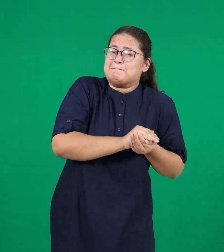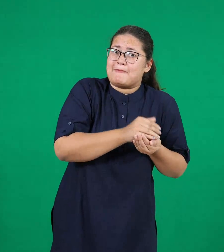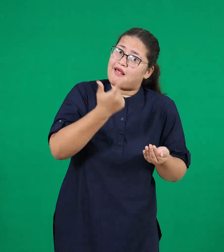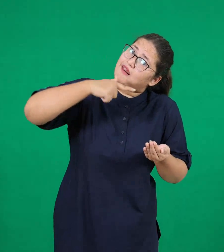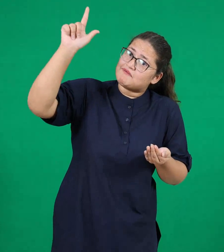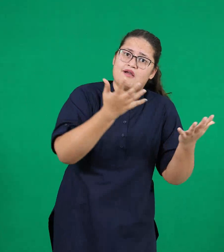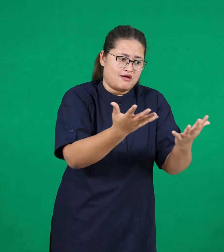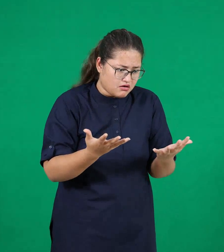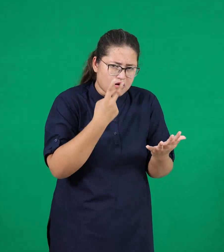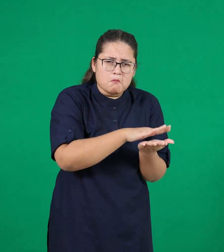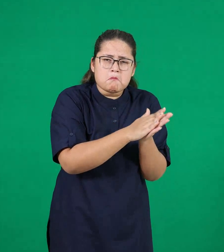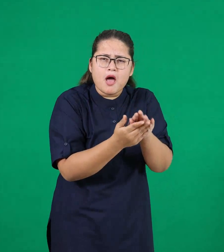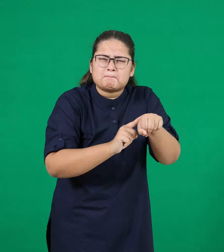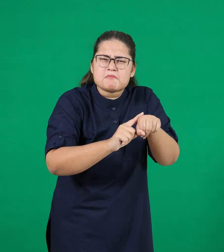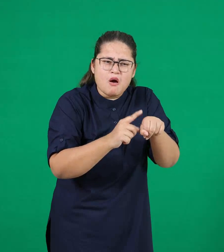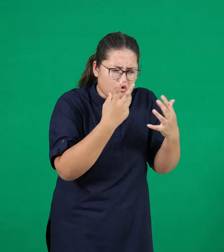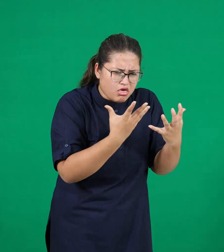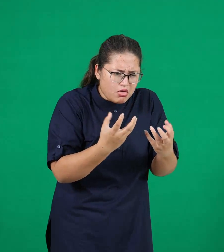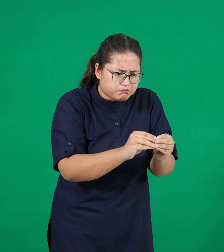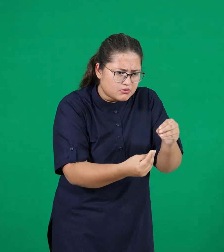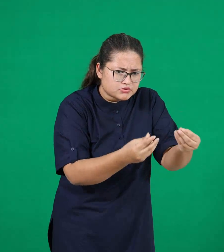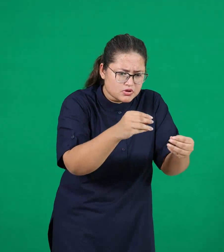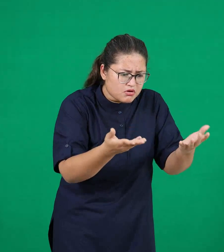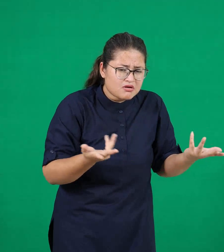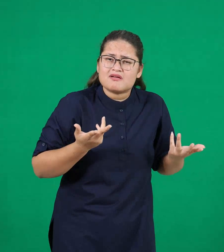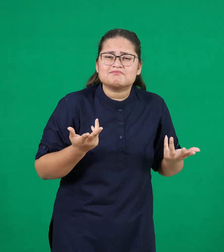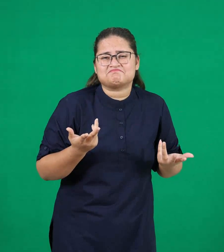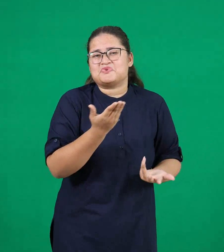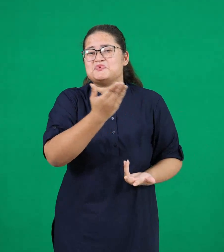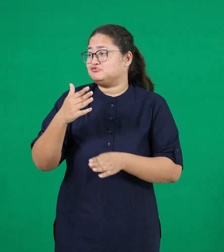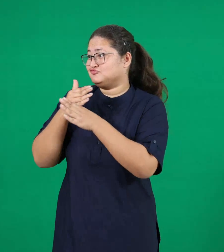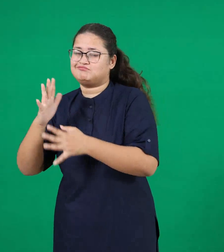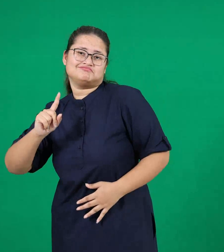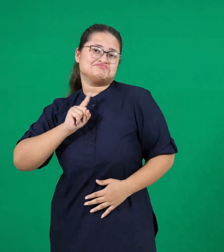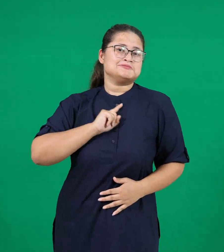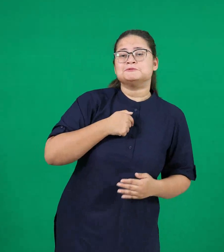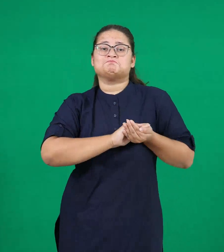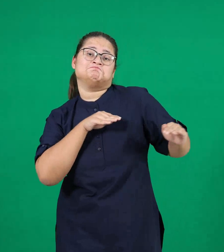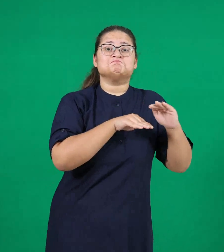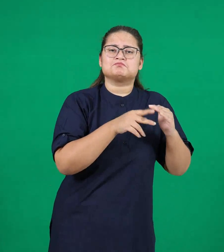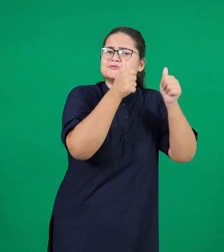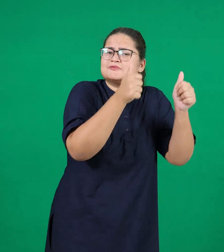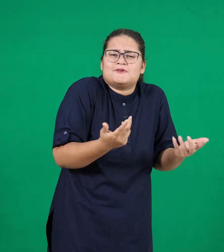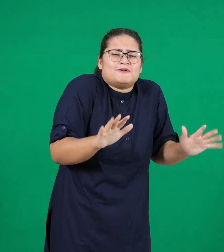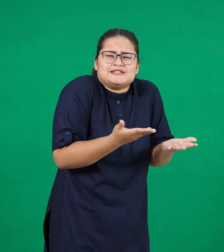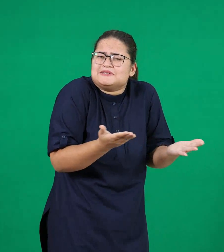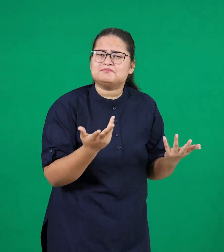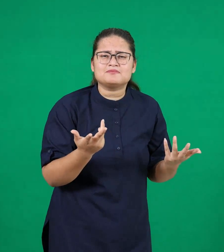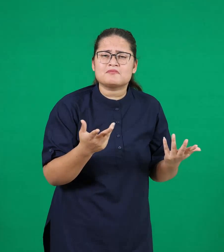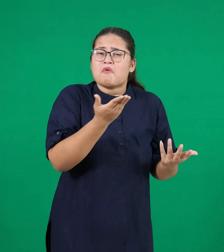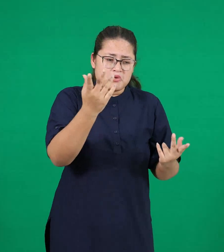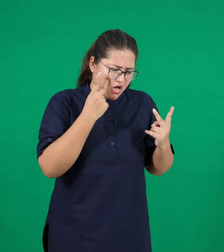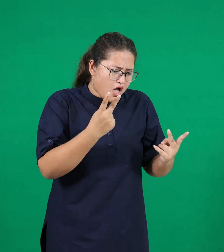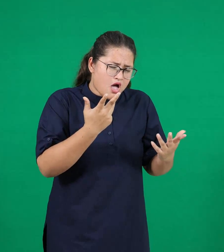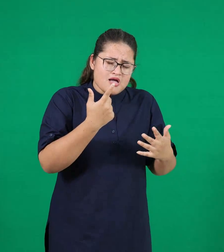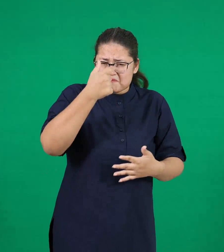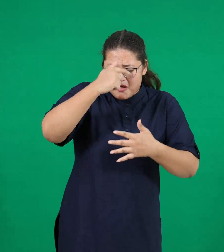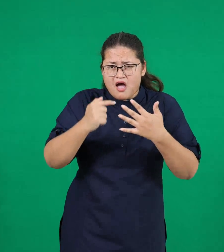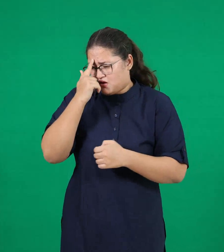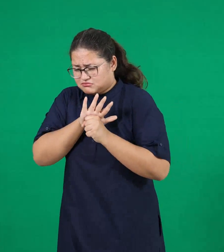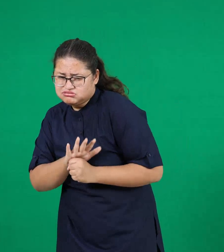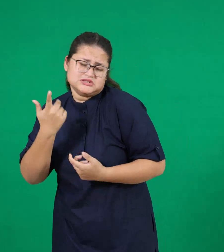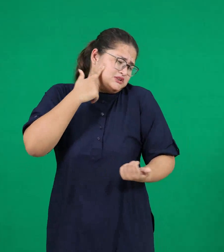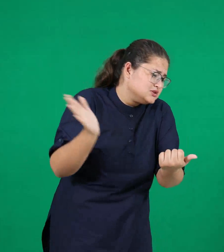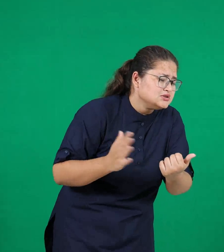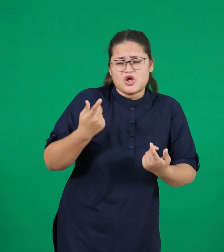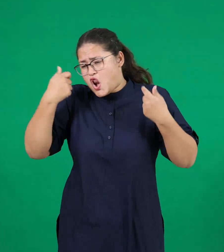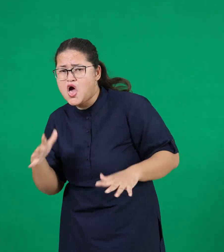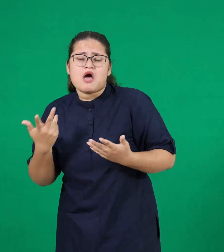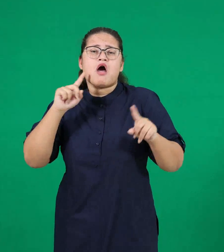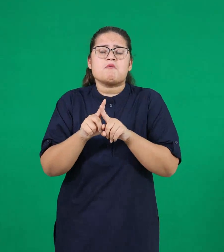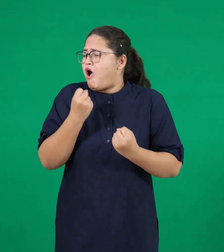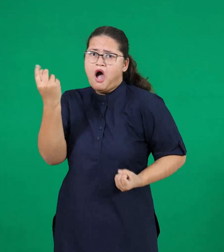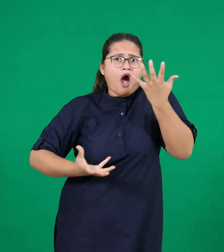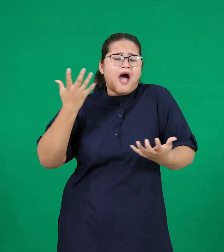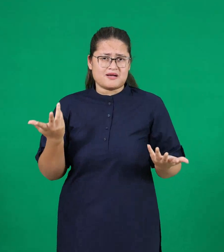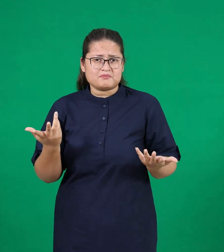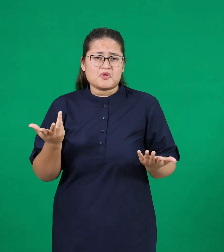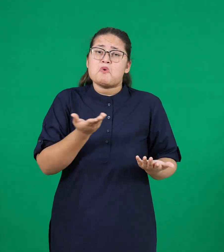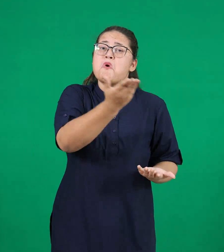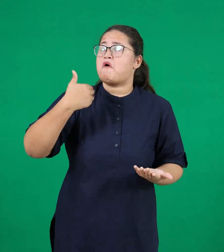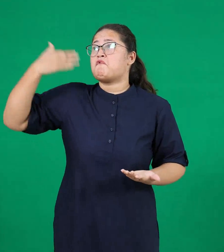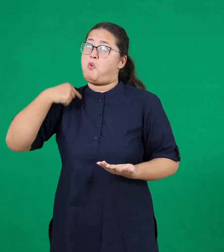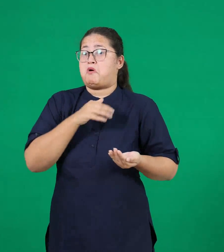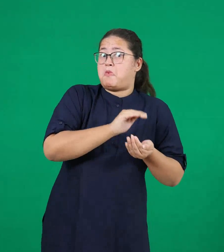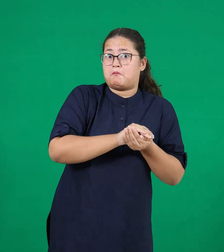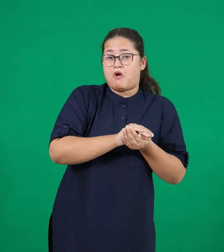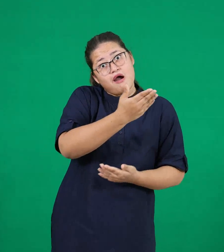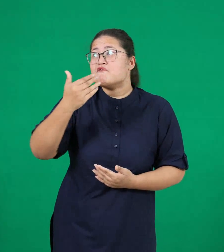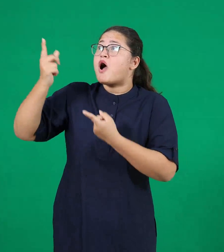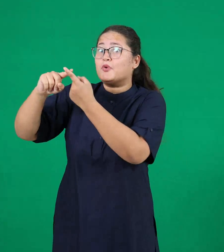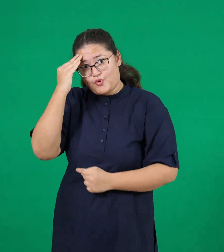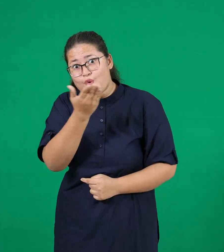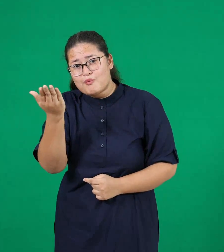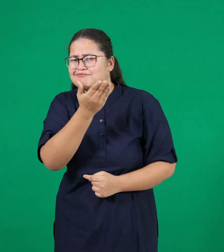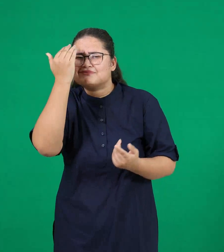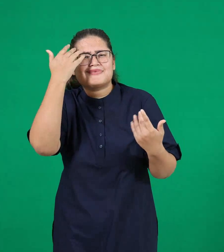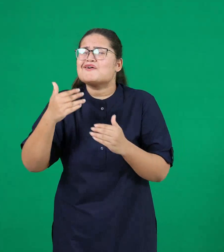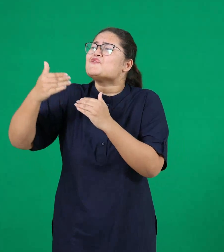Their corrosion will testify against you and consume your flesh like fire.